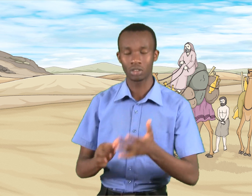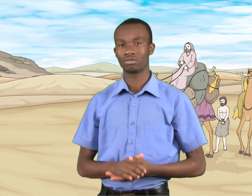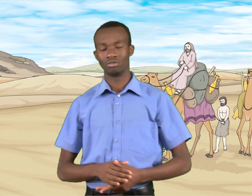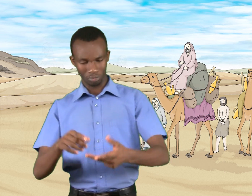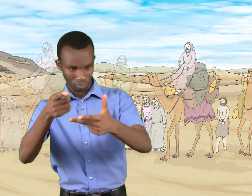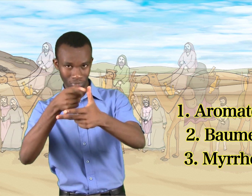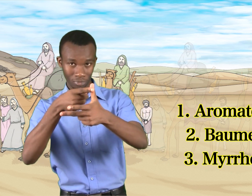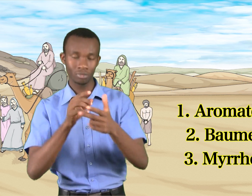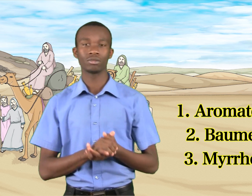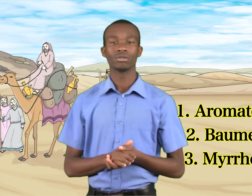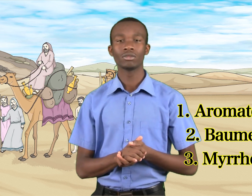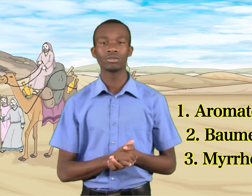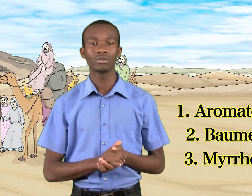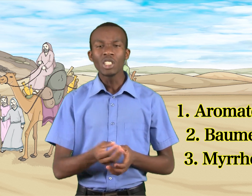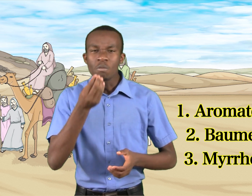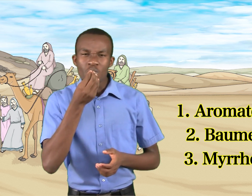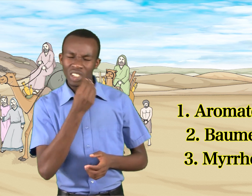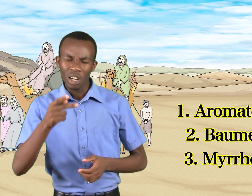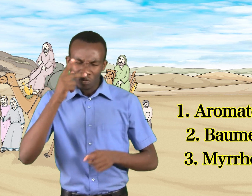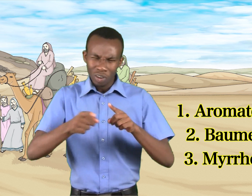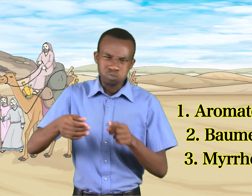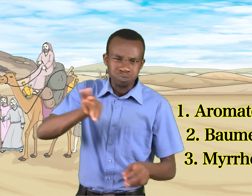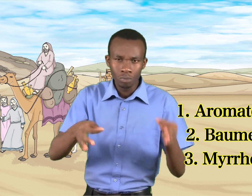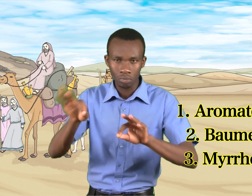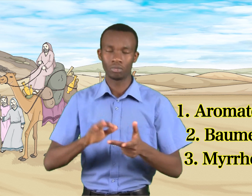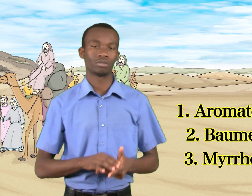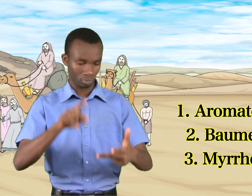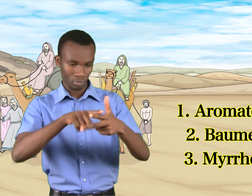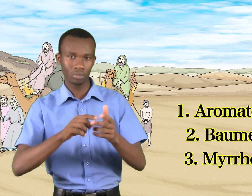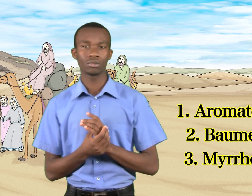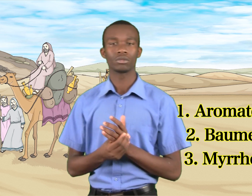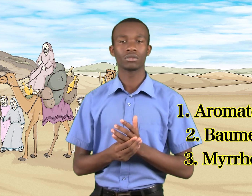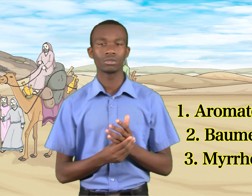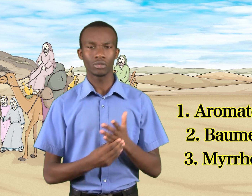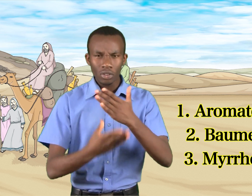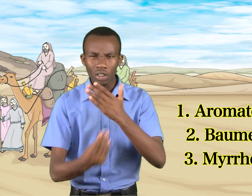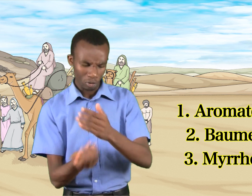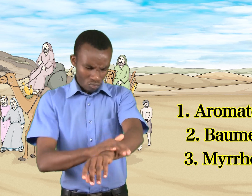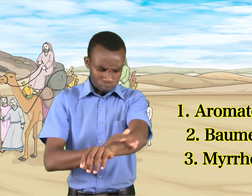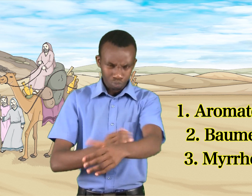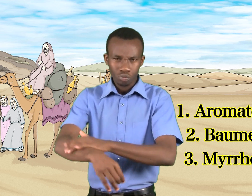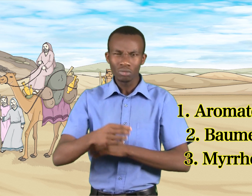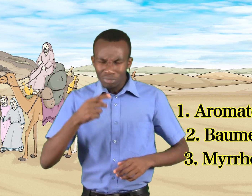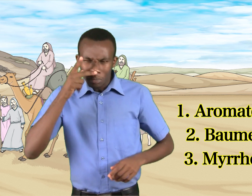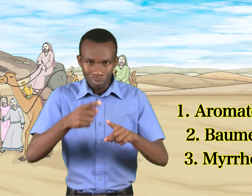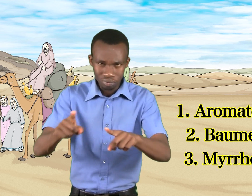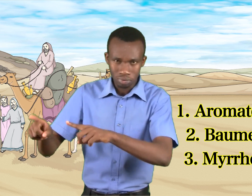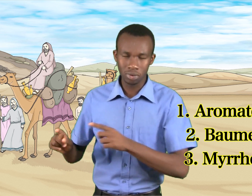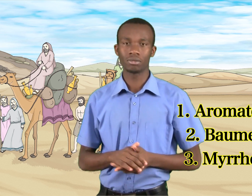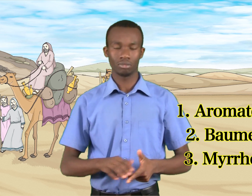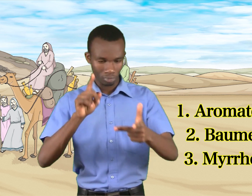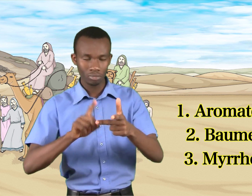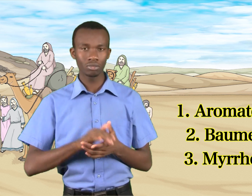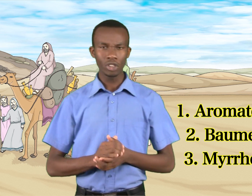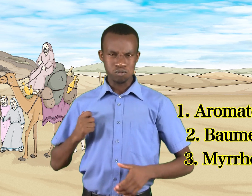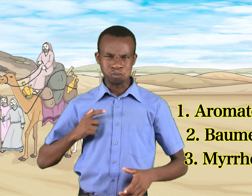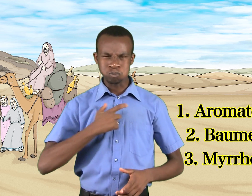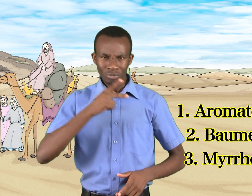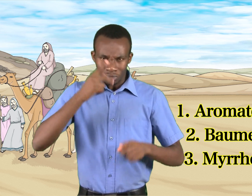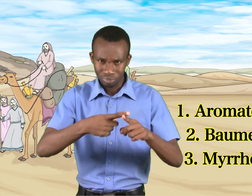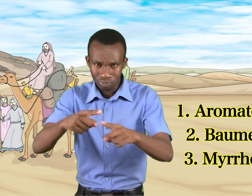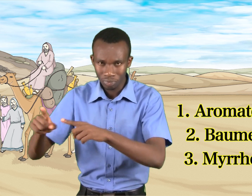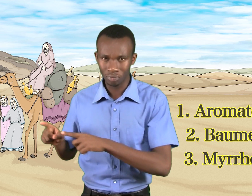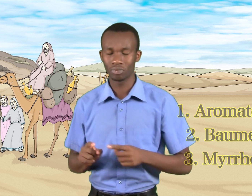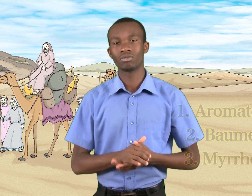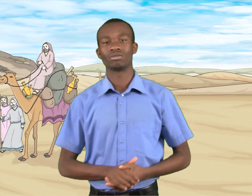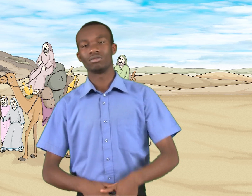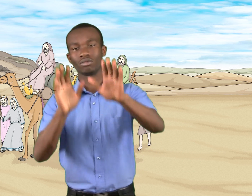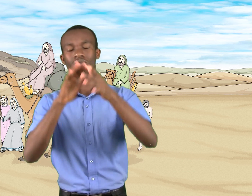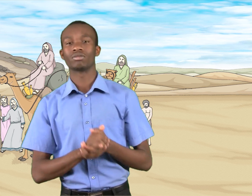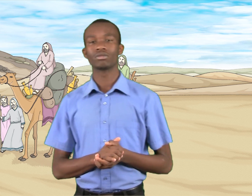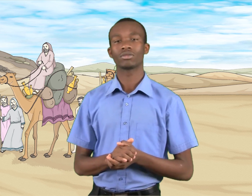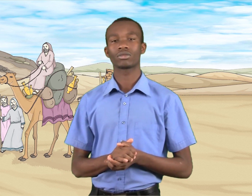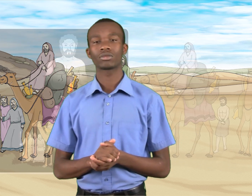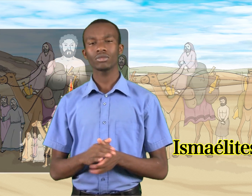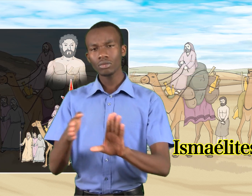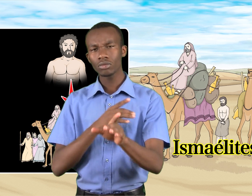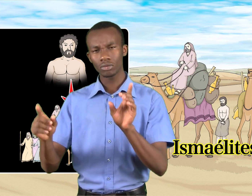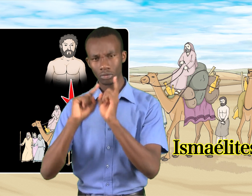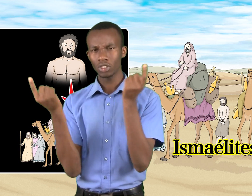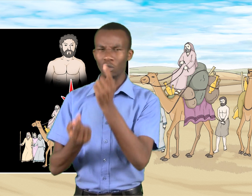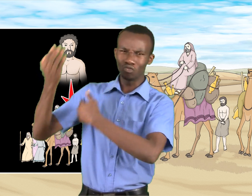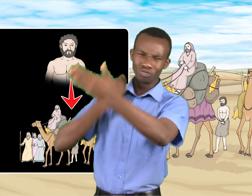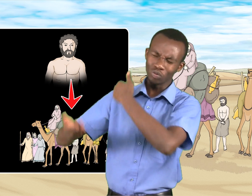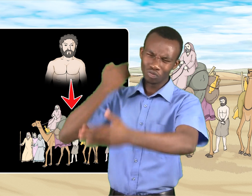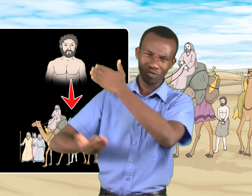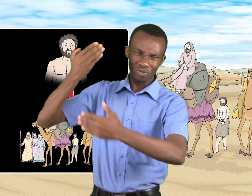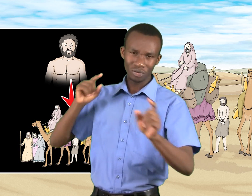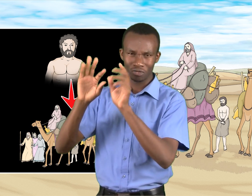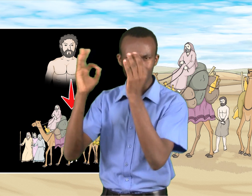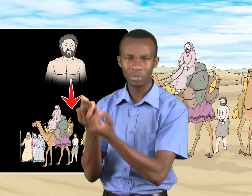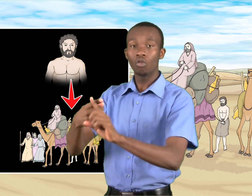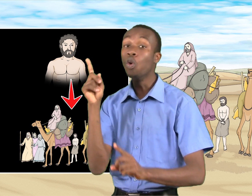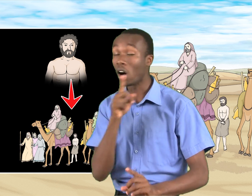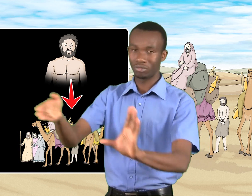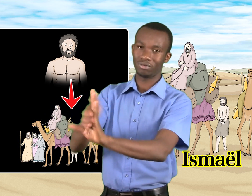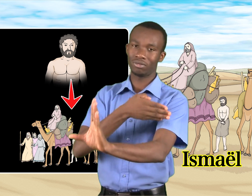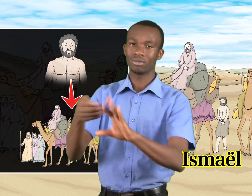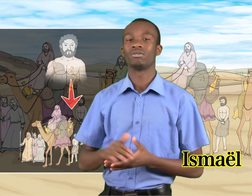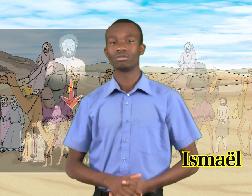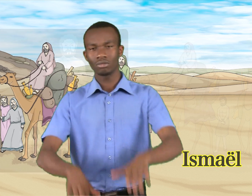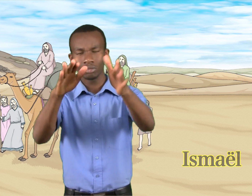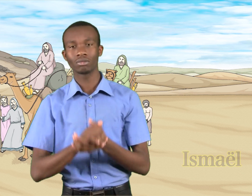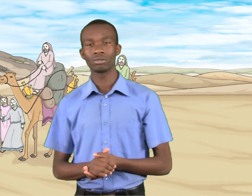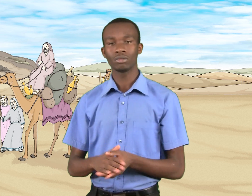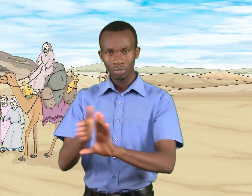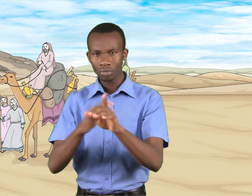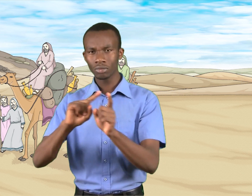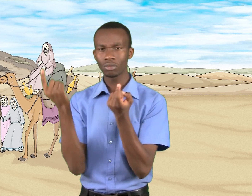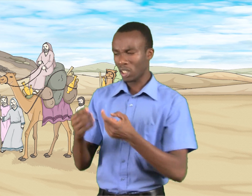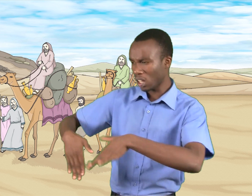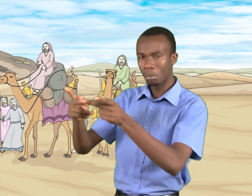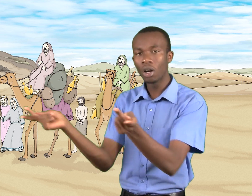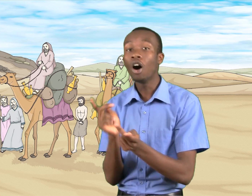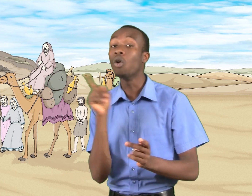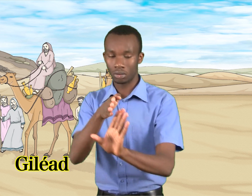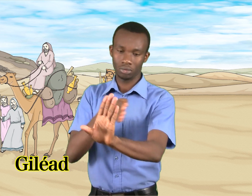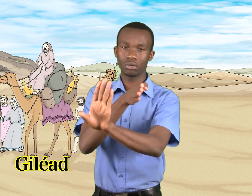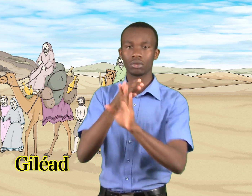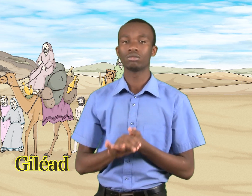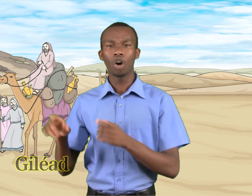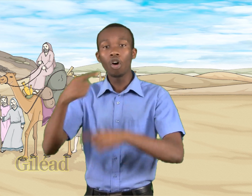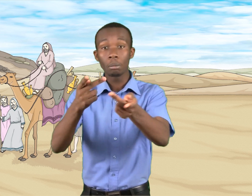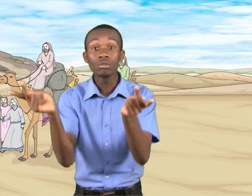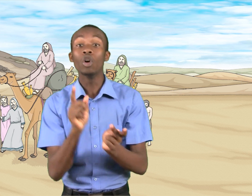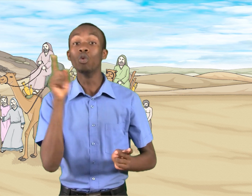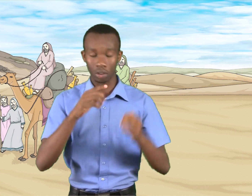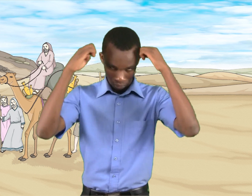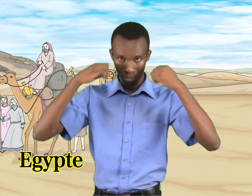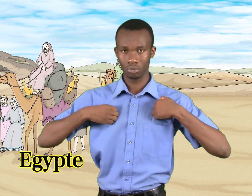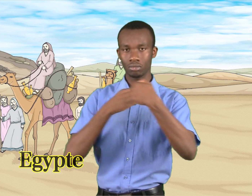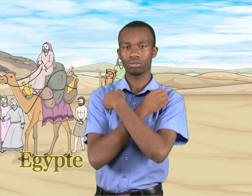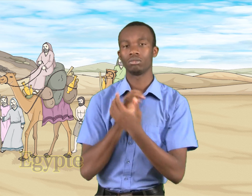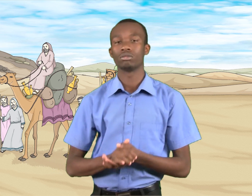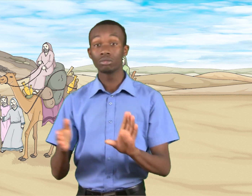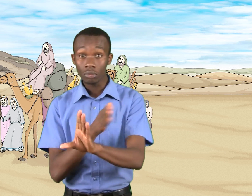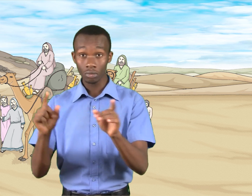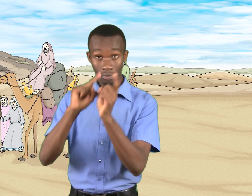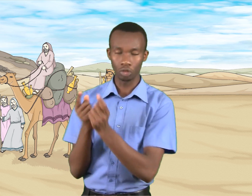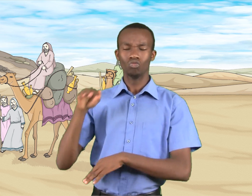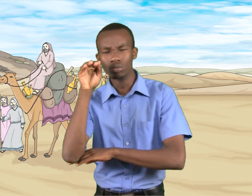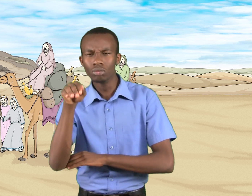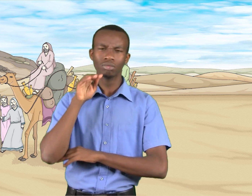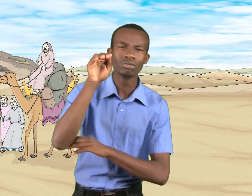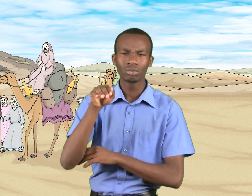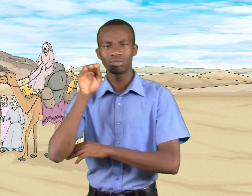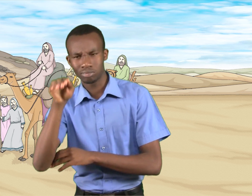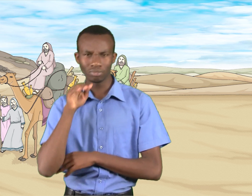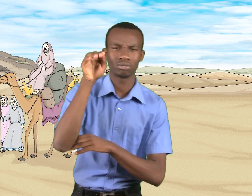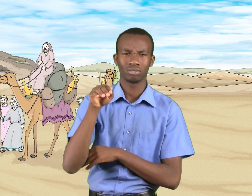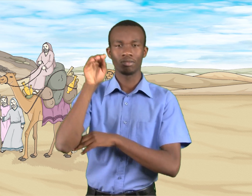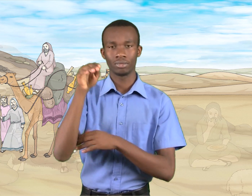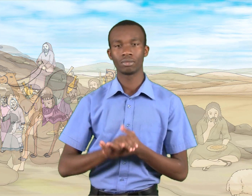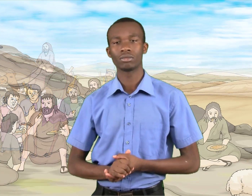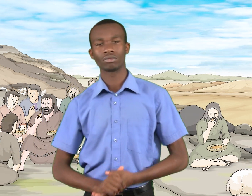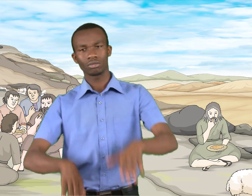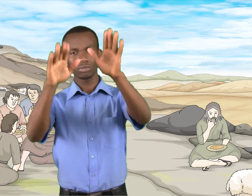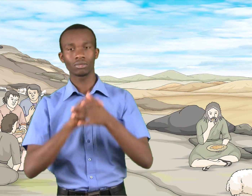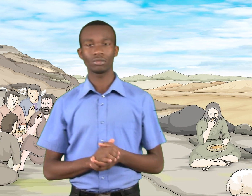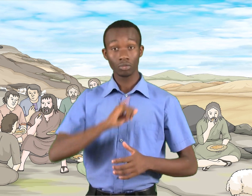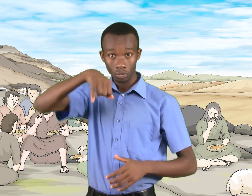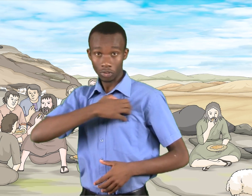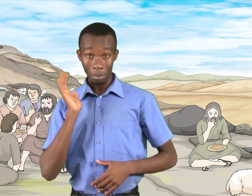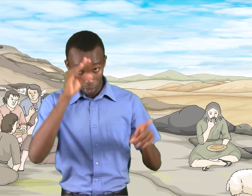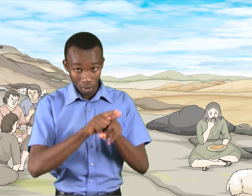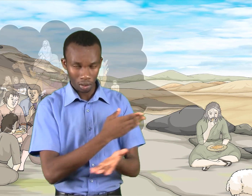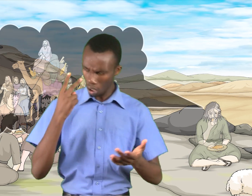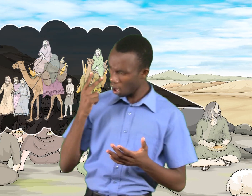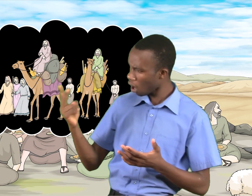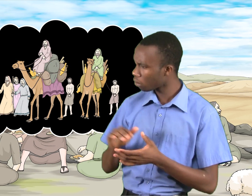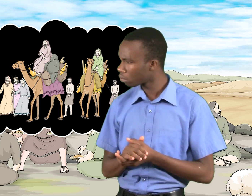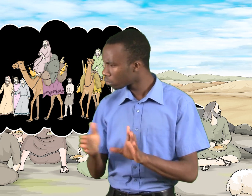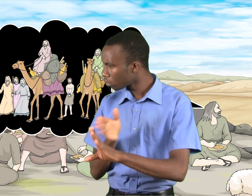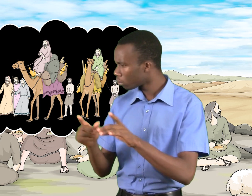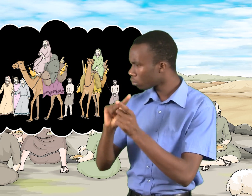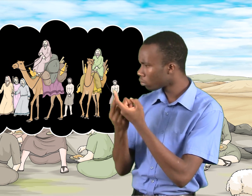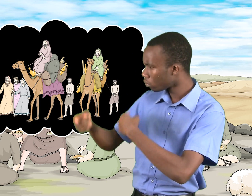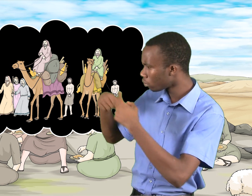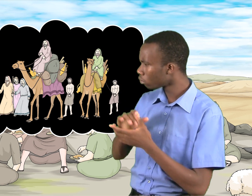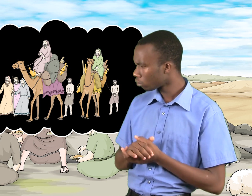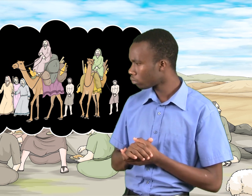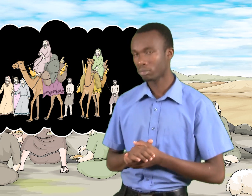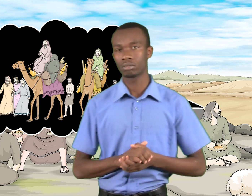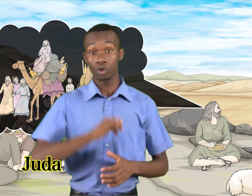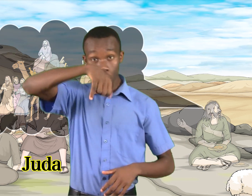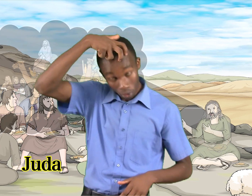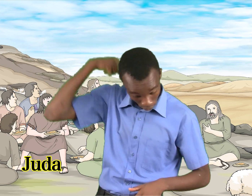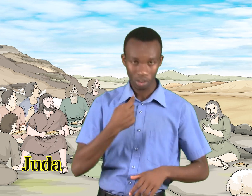Their camels were carrying spices, balm, and myrrh on their way down to Egypt.